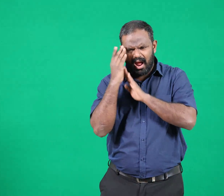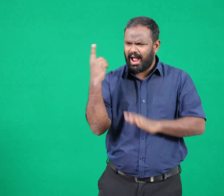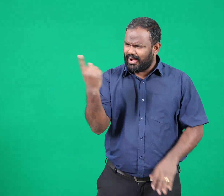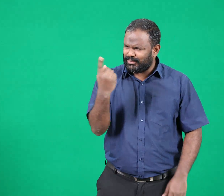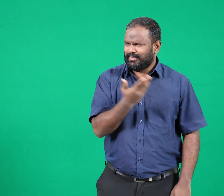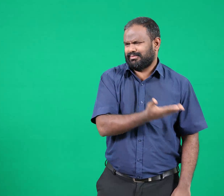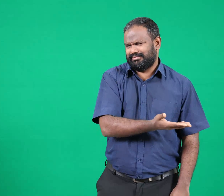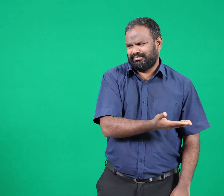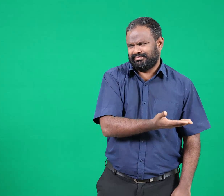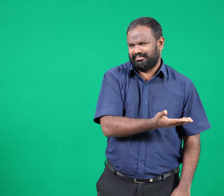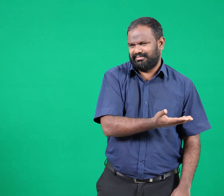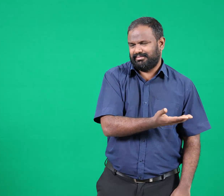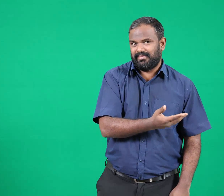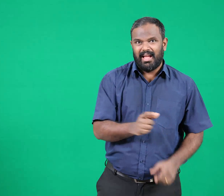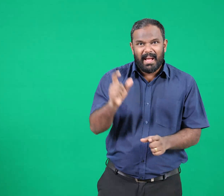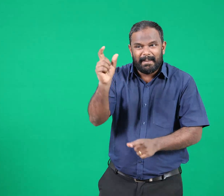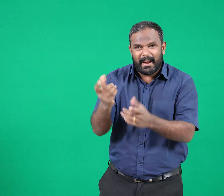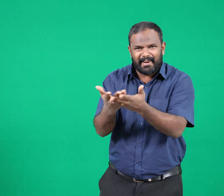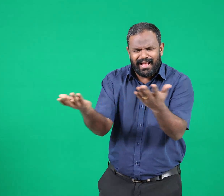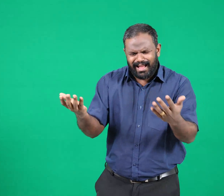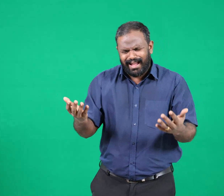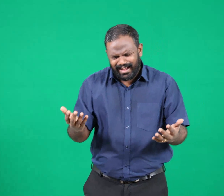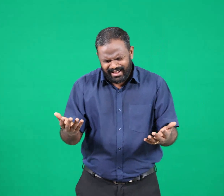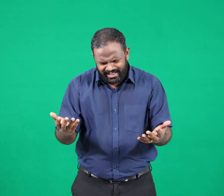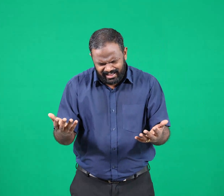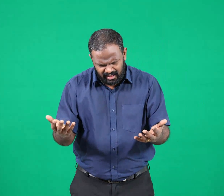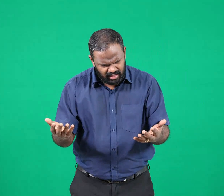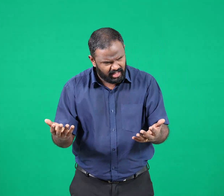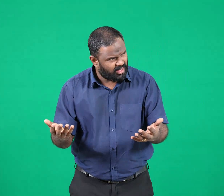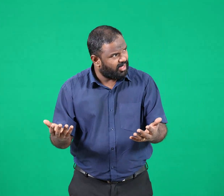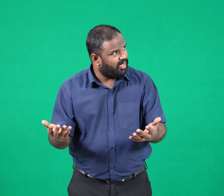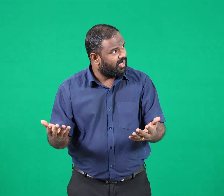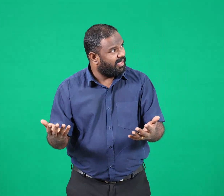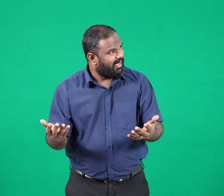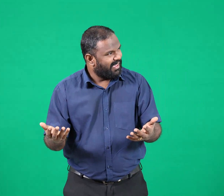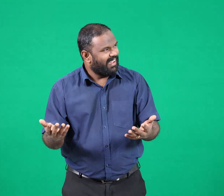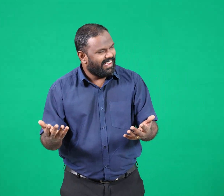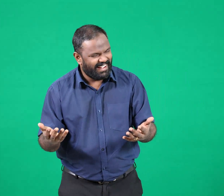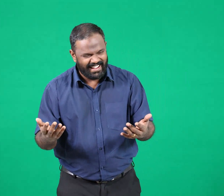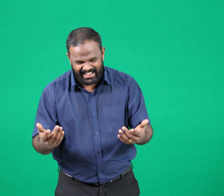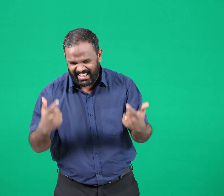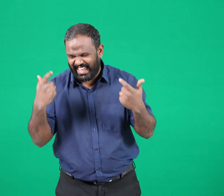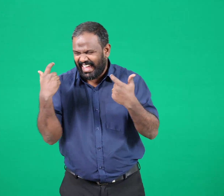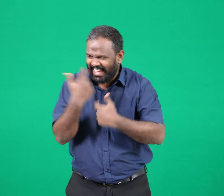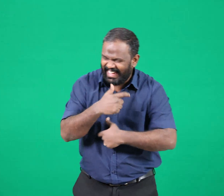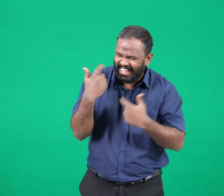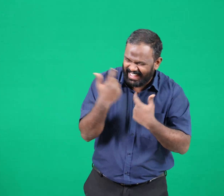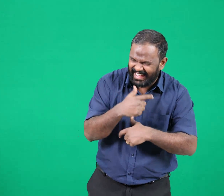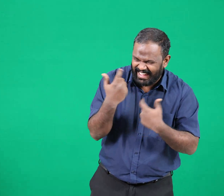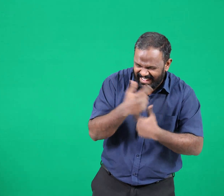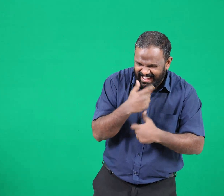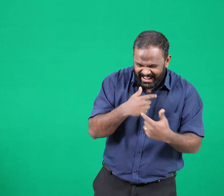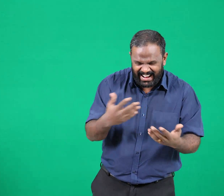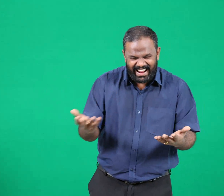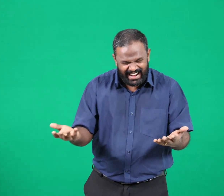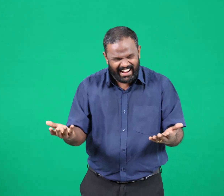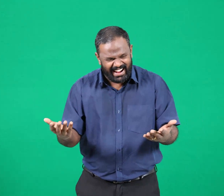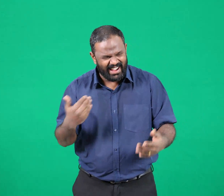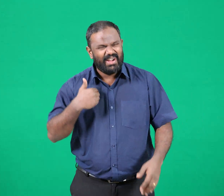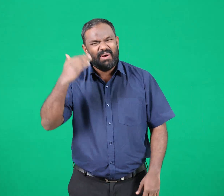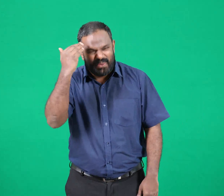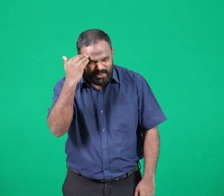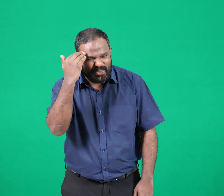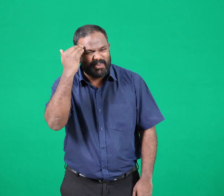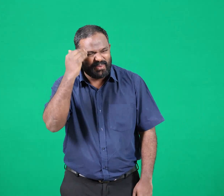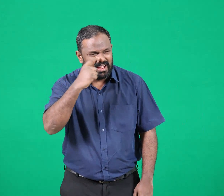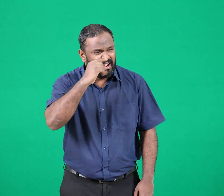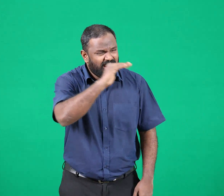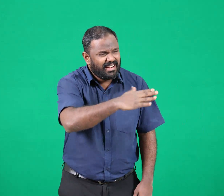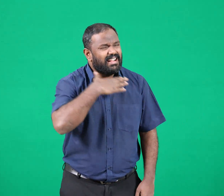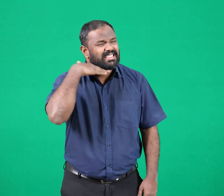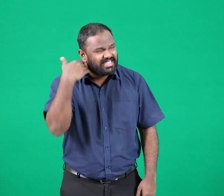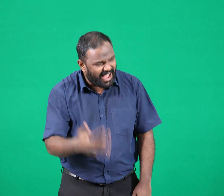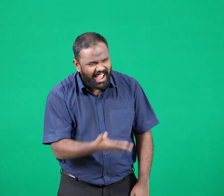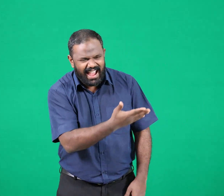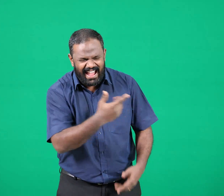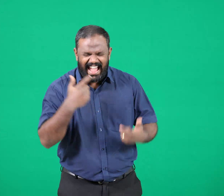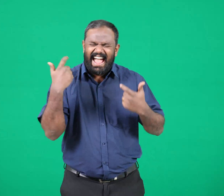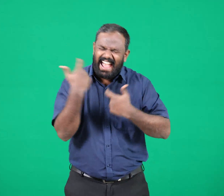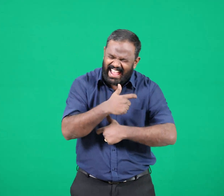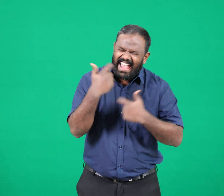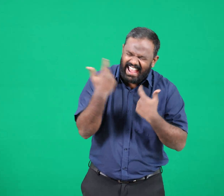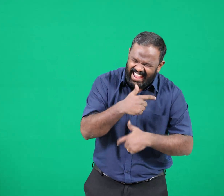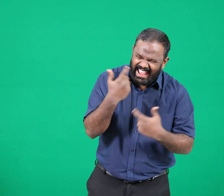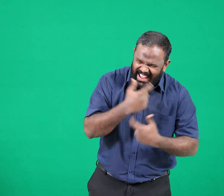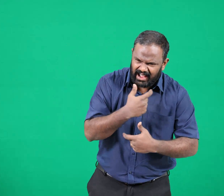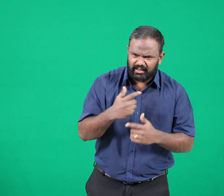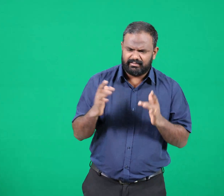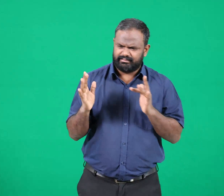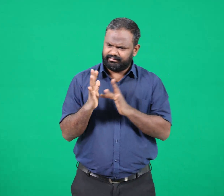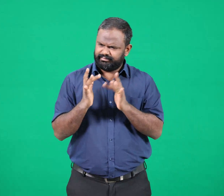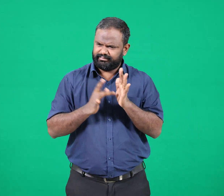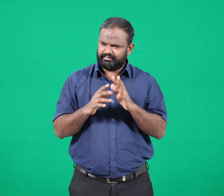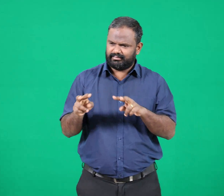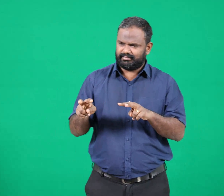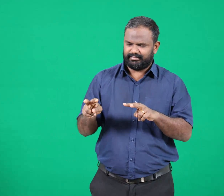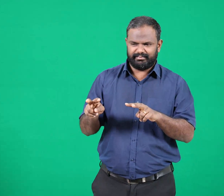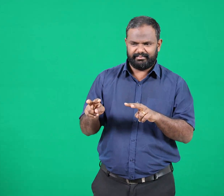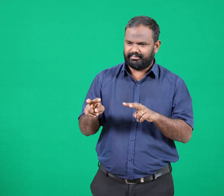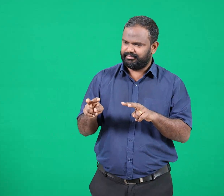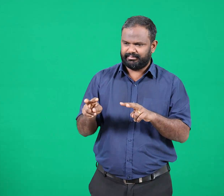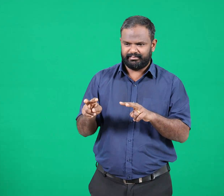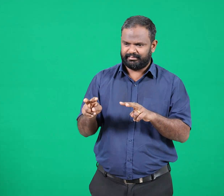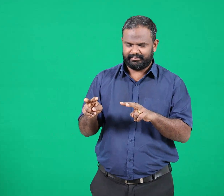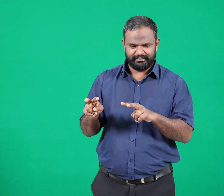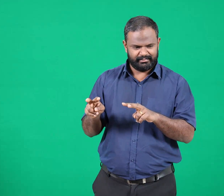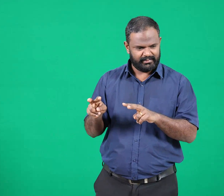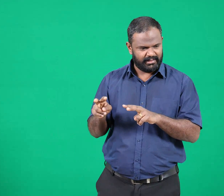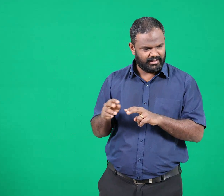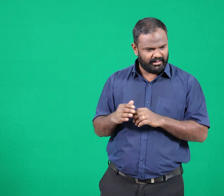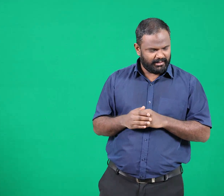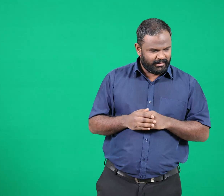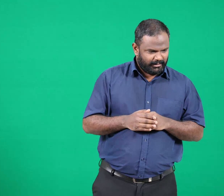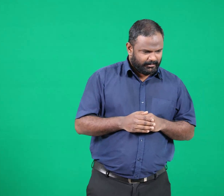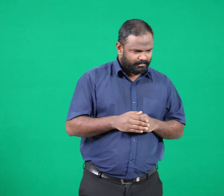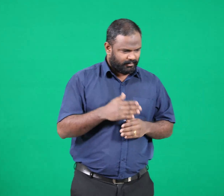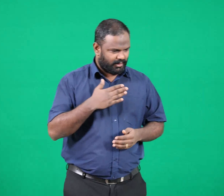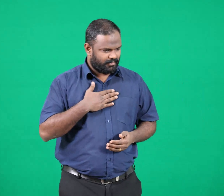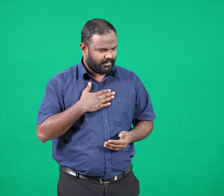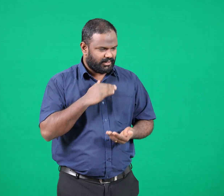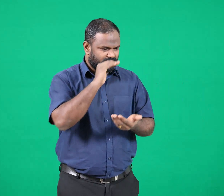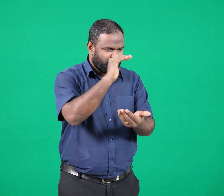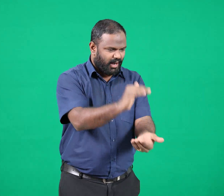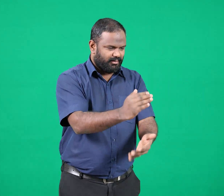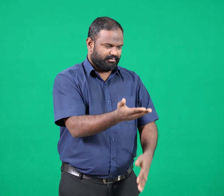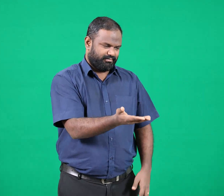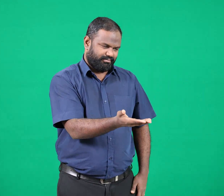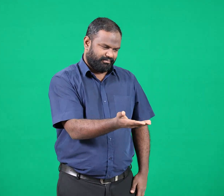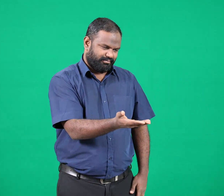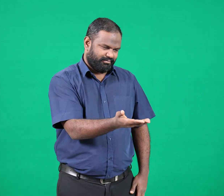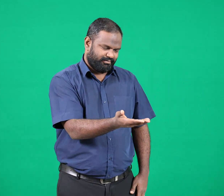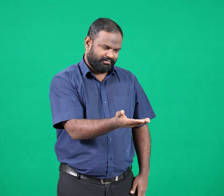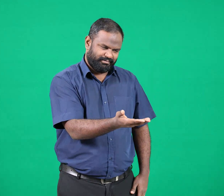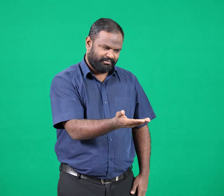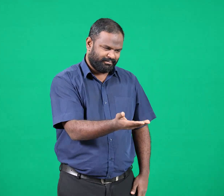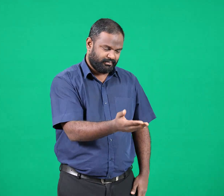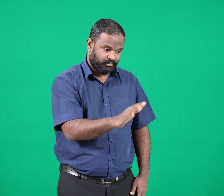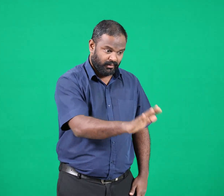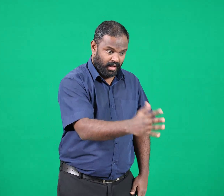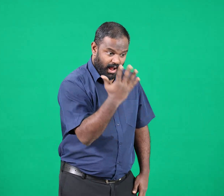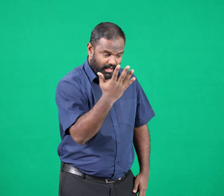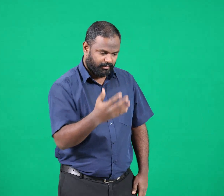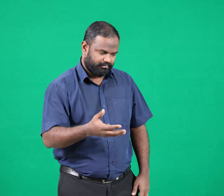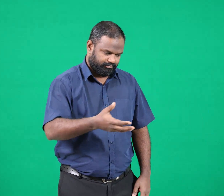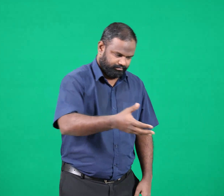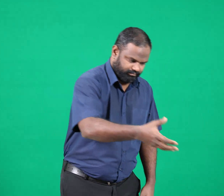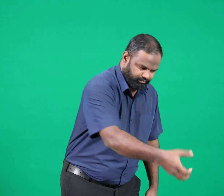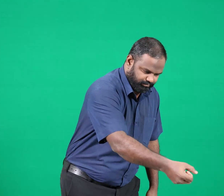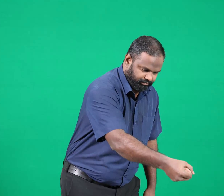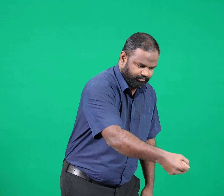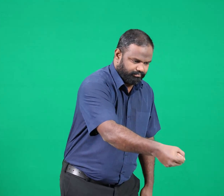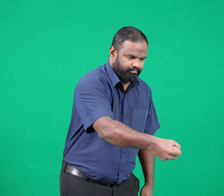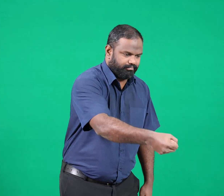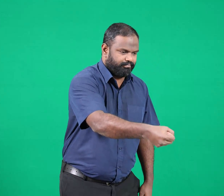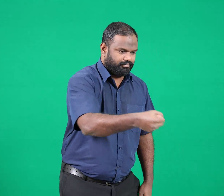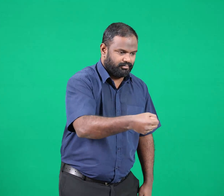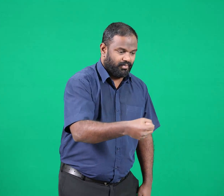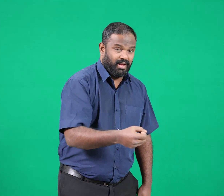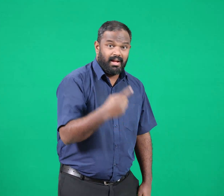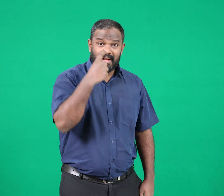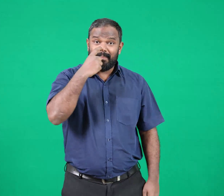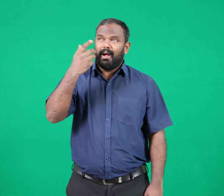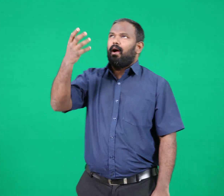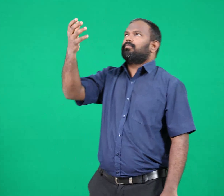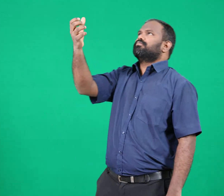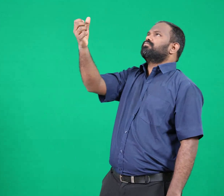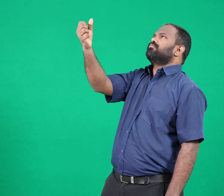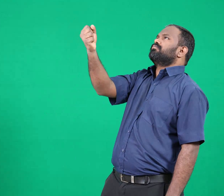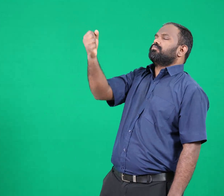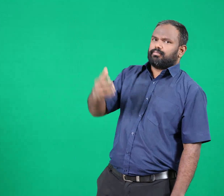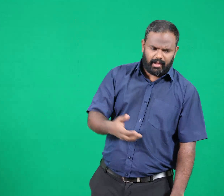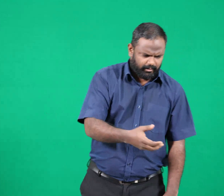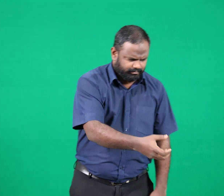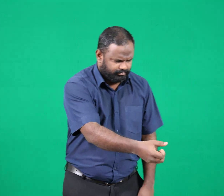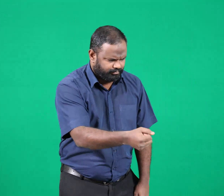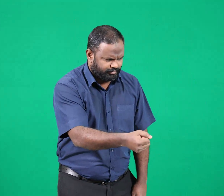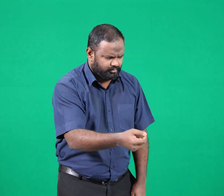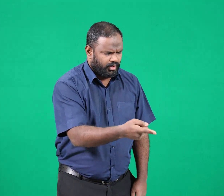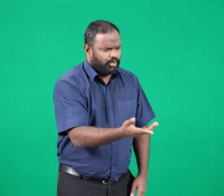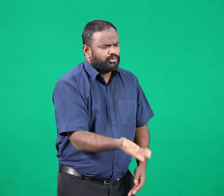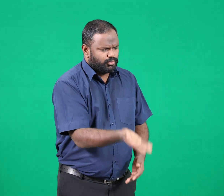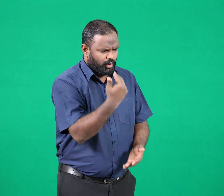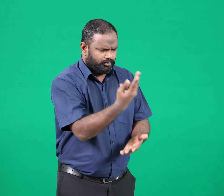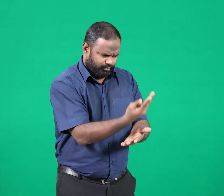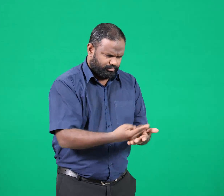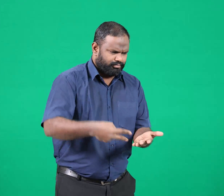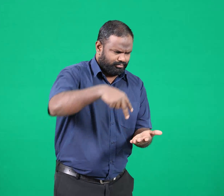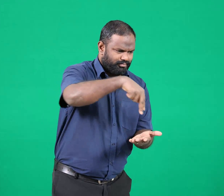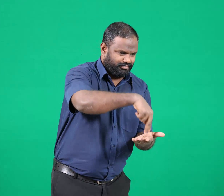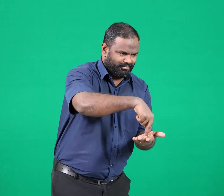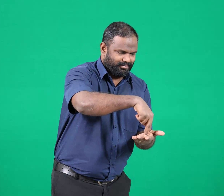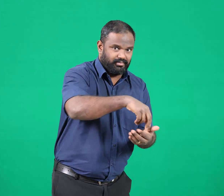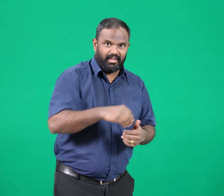And they laughed at Him, knowing that she was dead. But Jesus took her by the hand and called out, "Child, get up!"